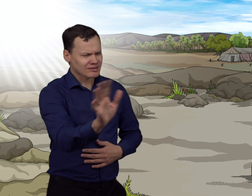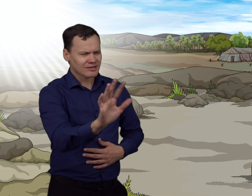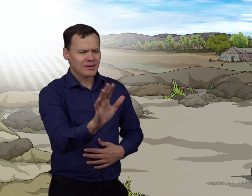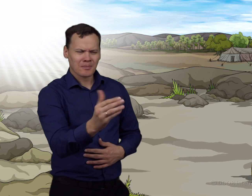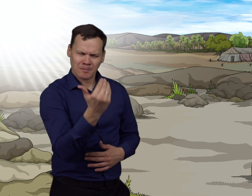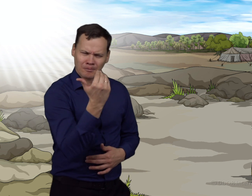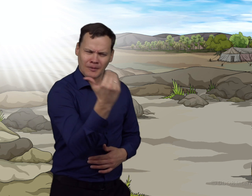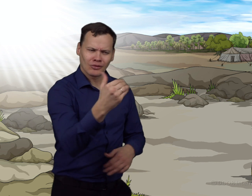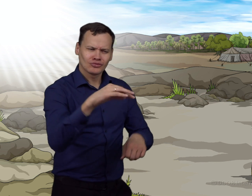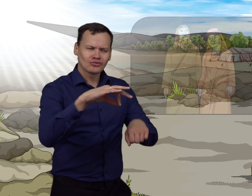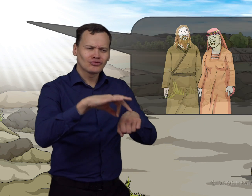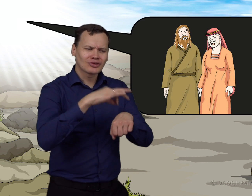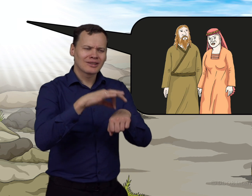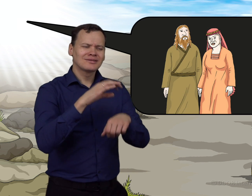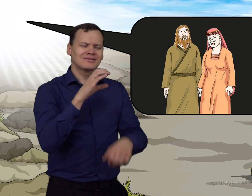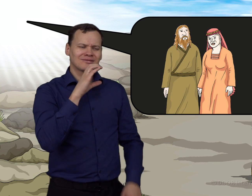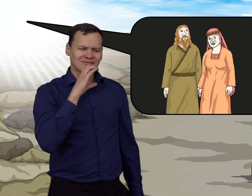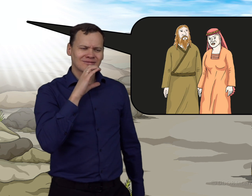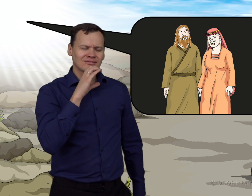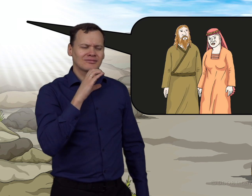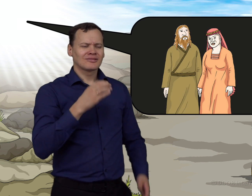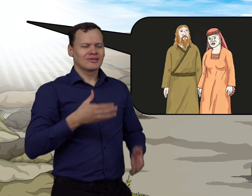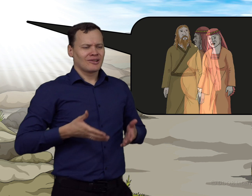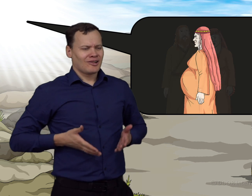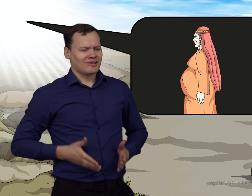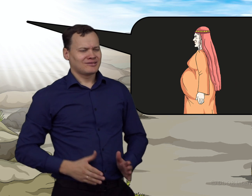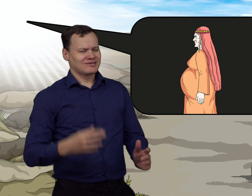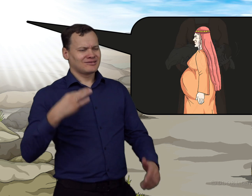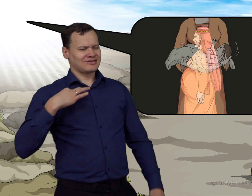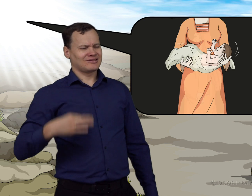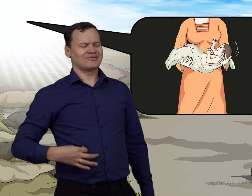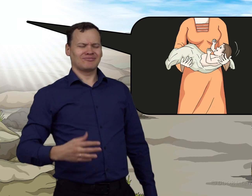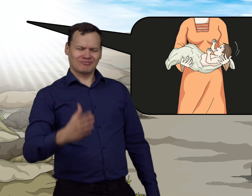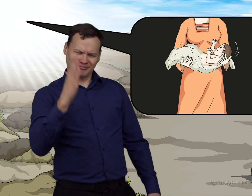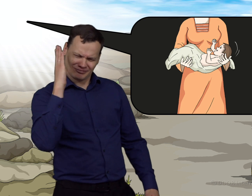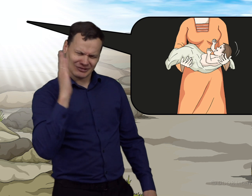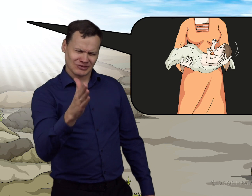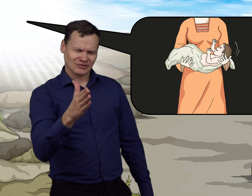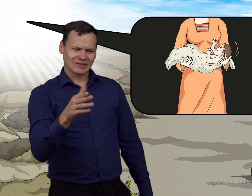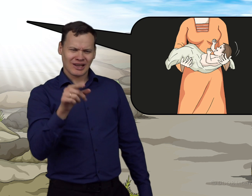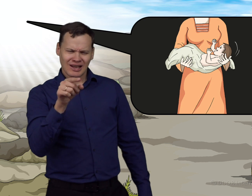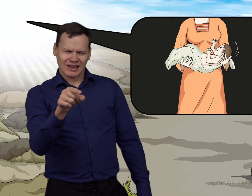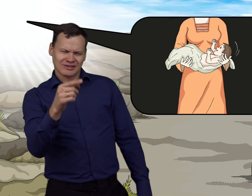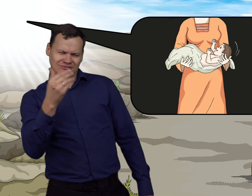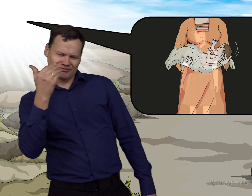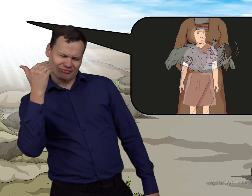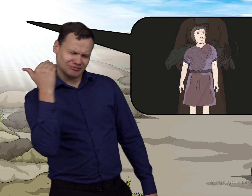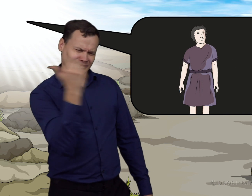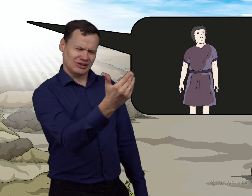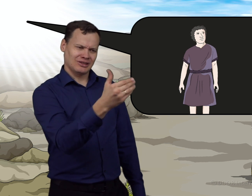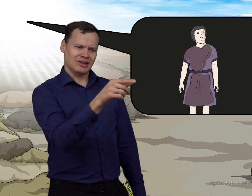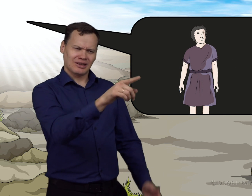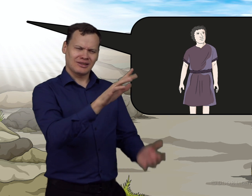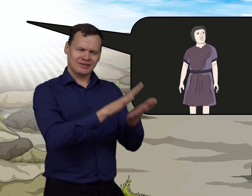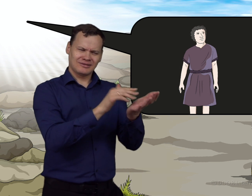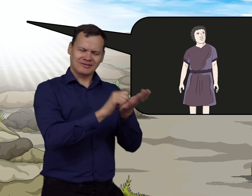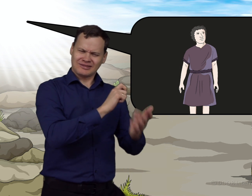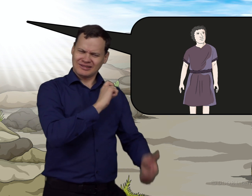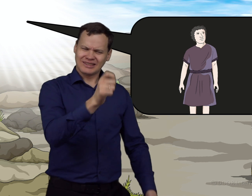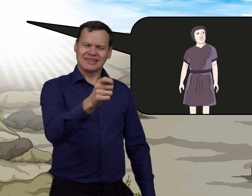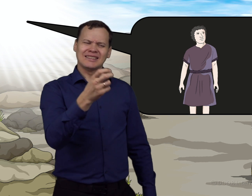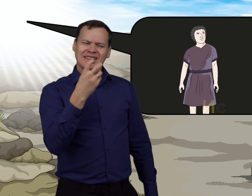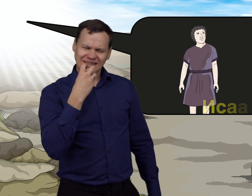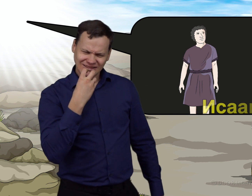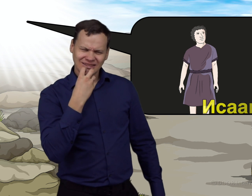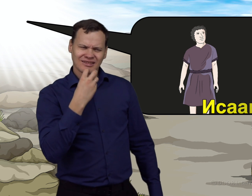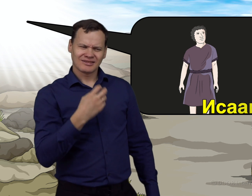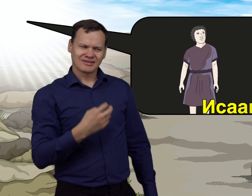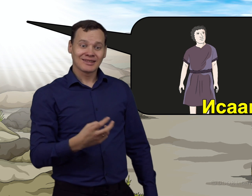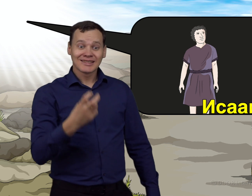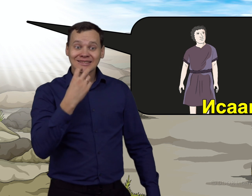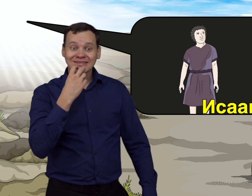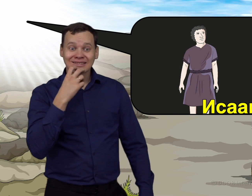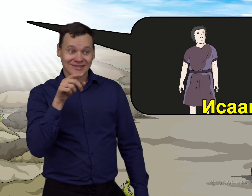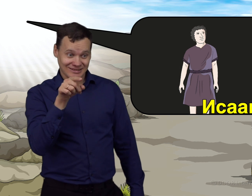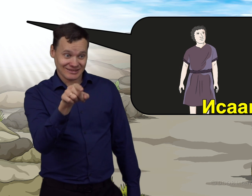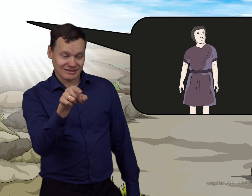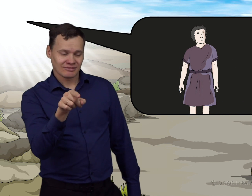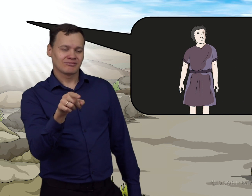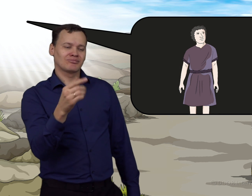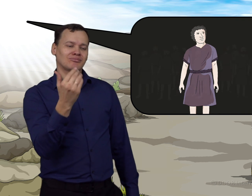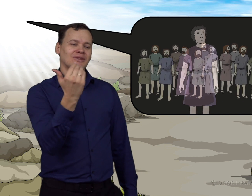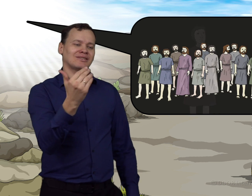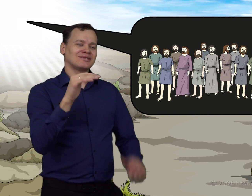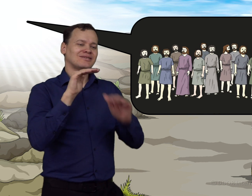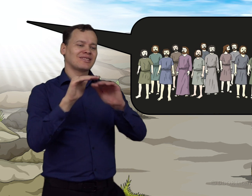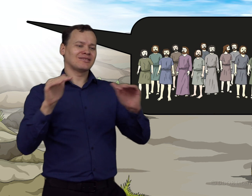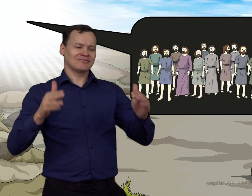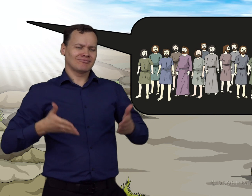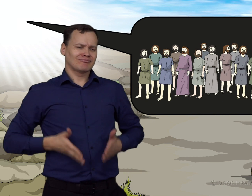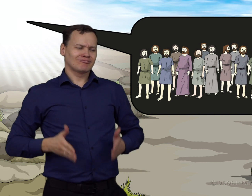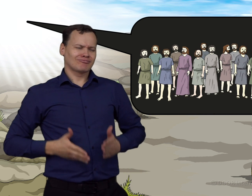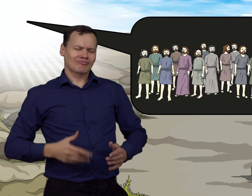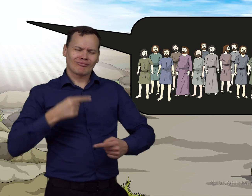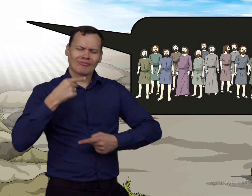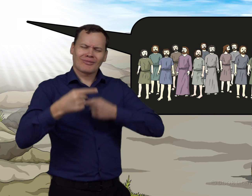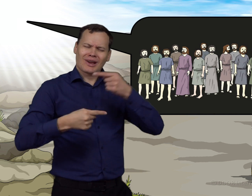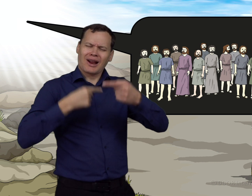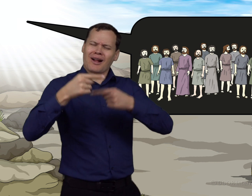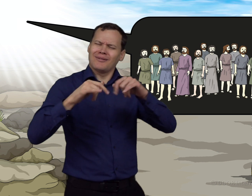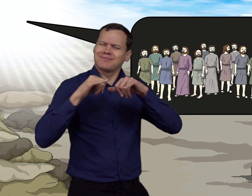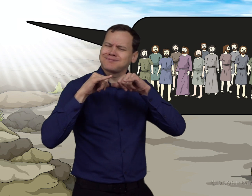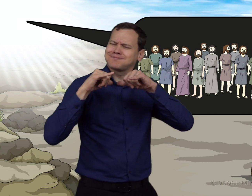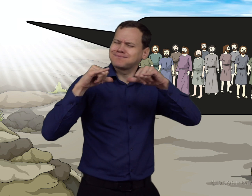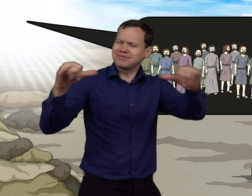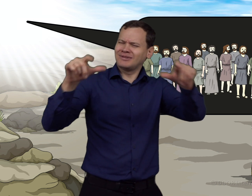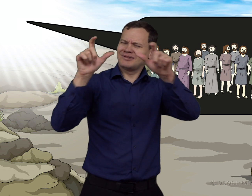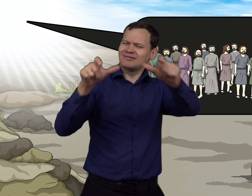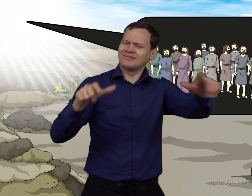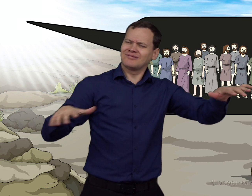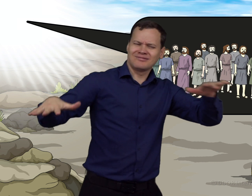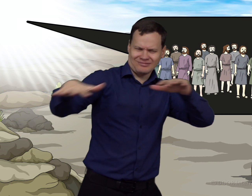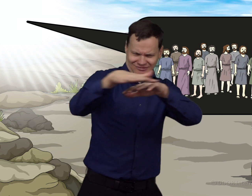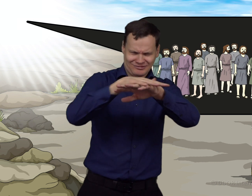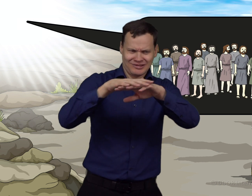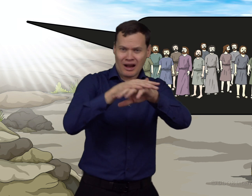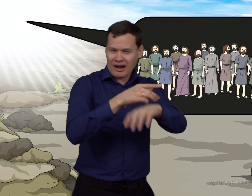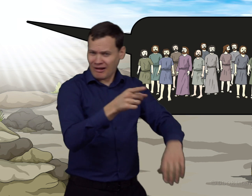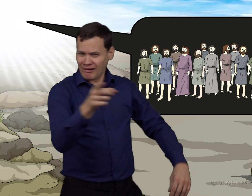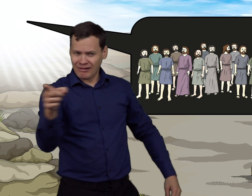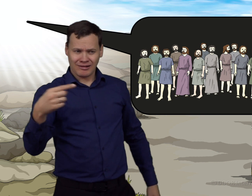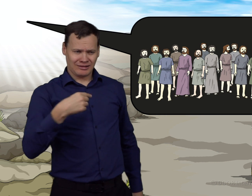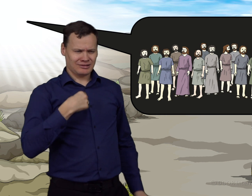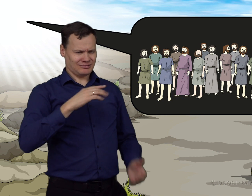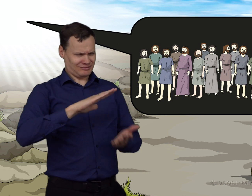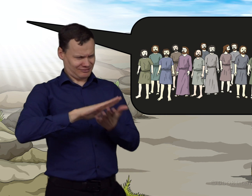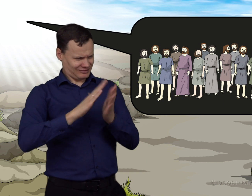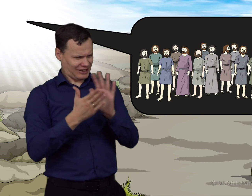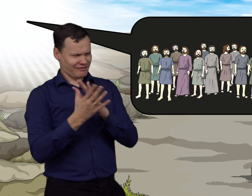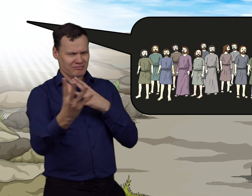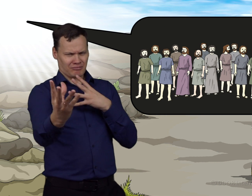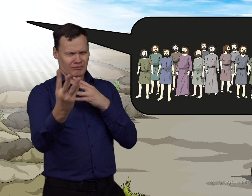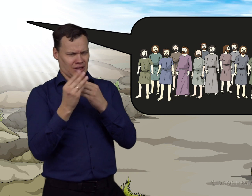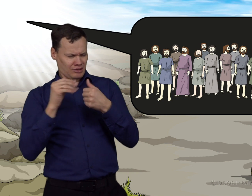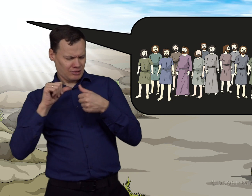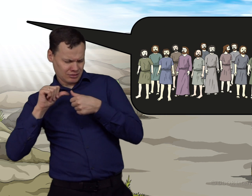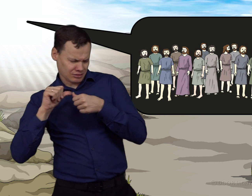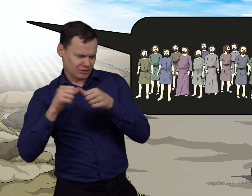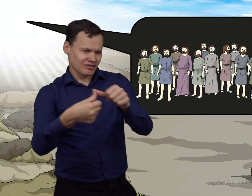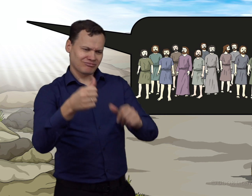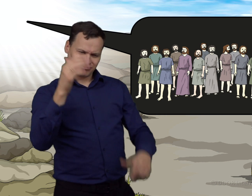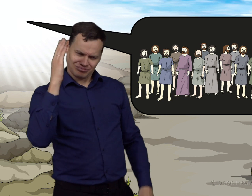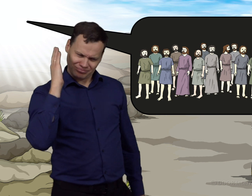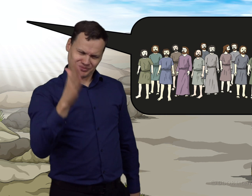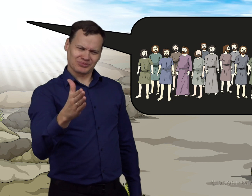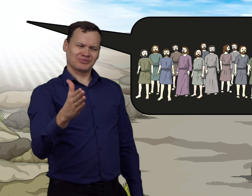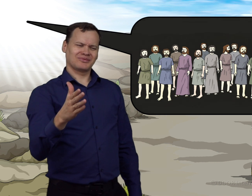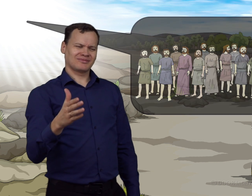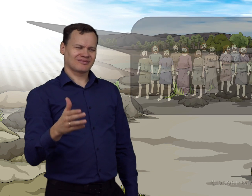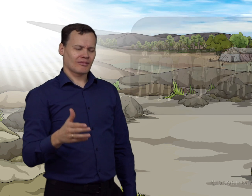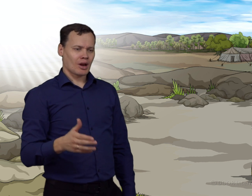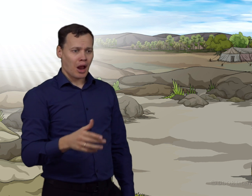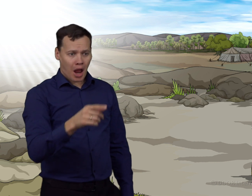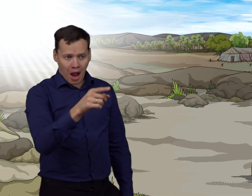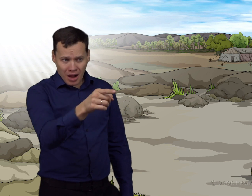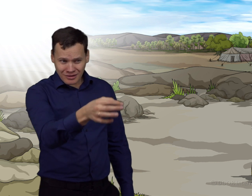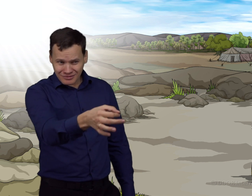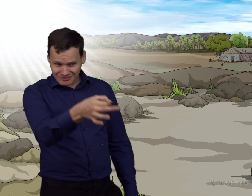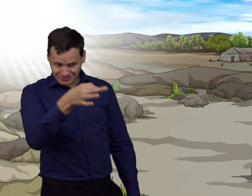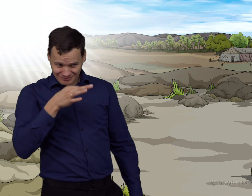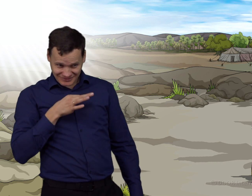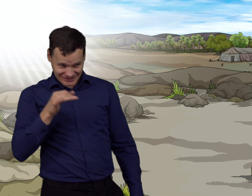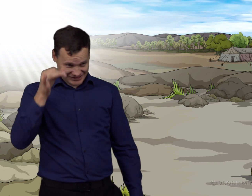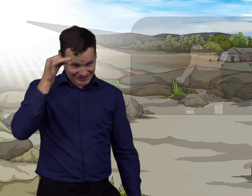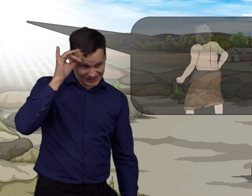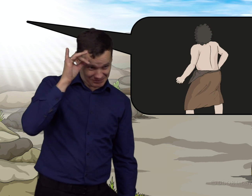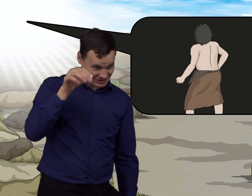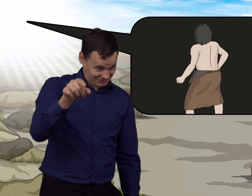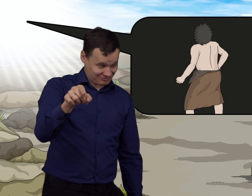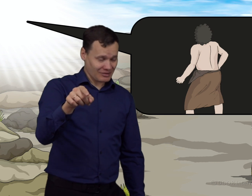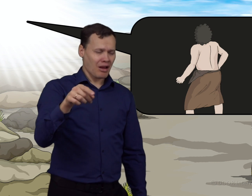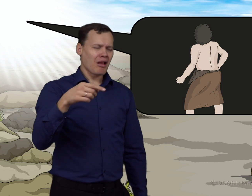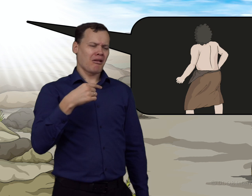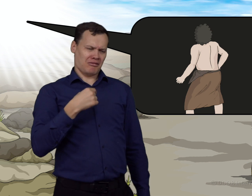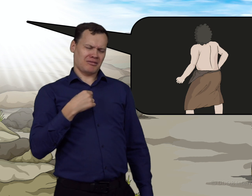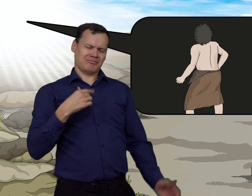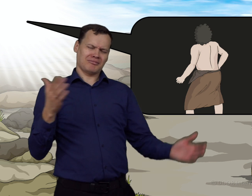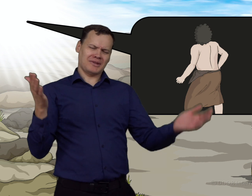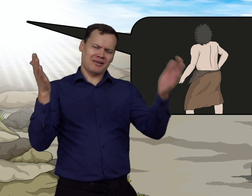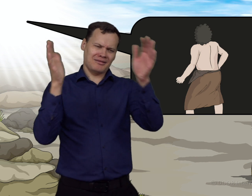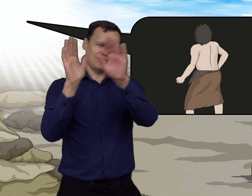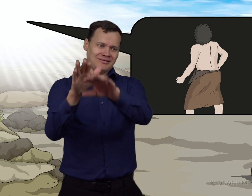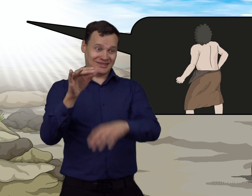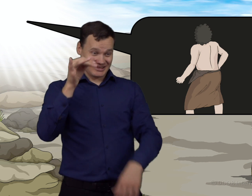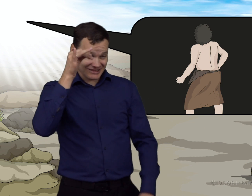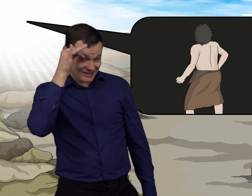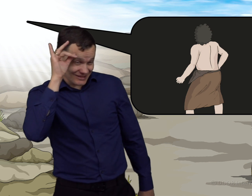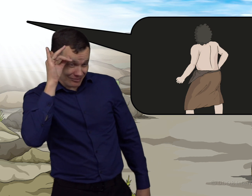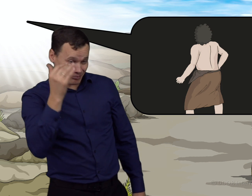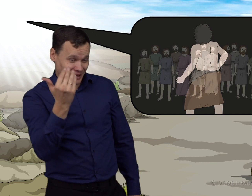But God replied, “Your wife Sarah will indeed bear you a son, and you are to name him Isaac. I will establish My covenant with him as an everlasting covenant for his descendants after him.